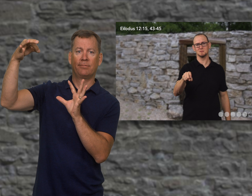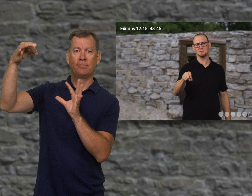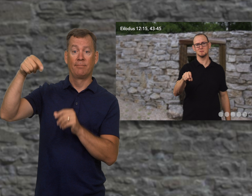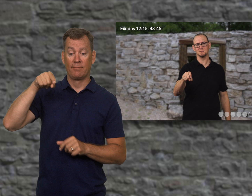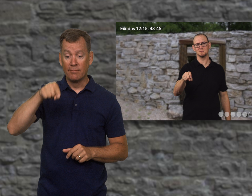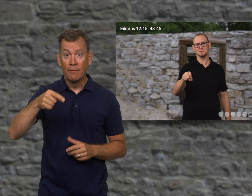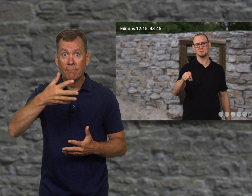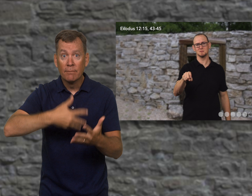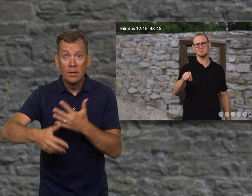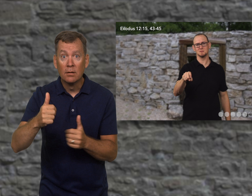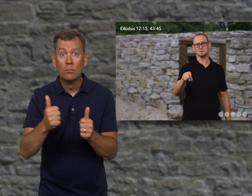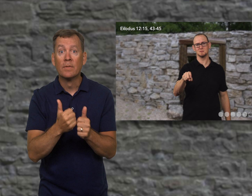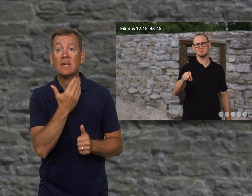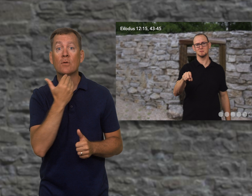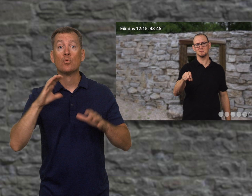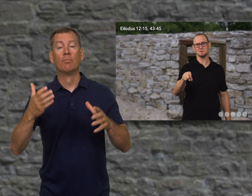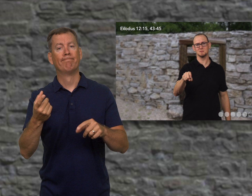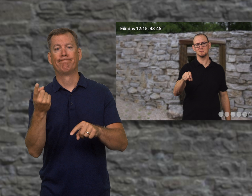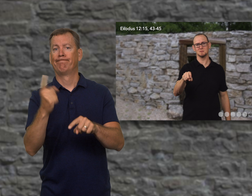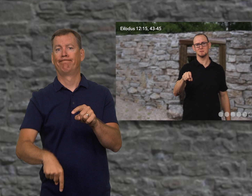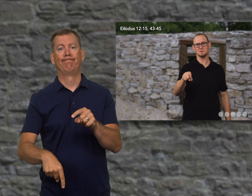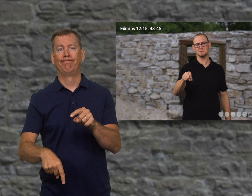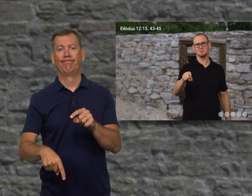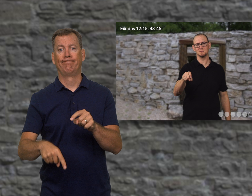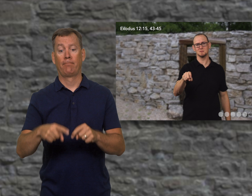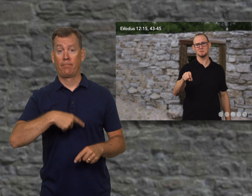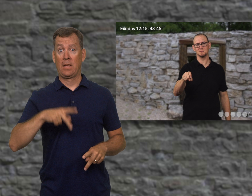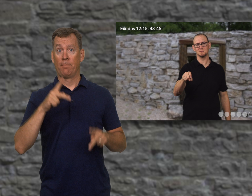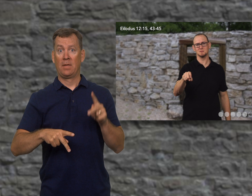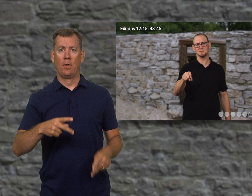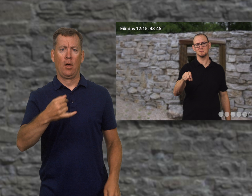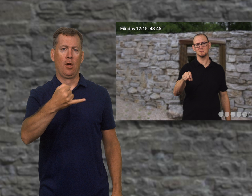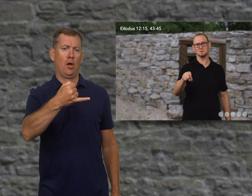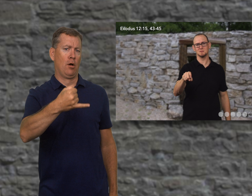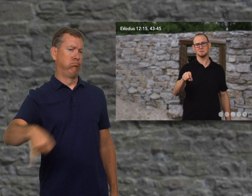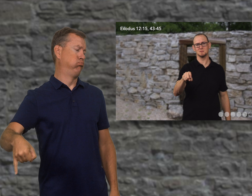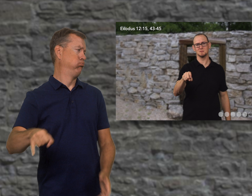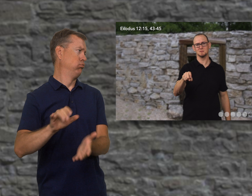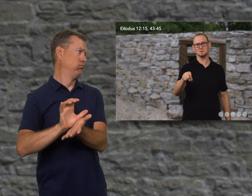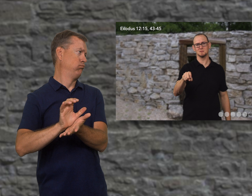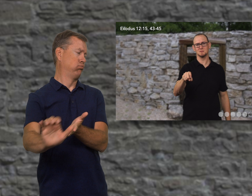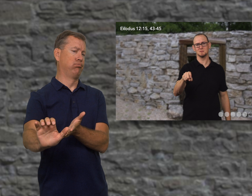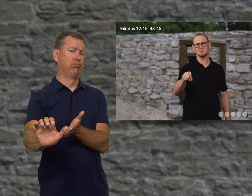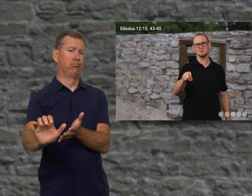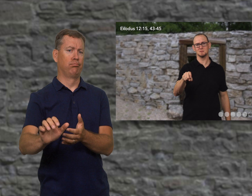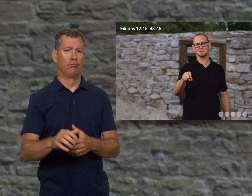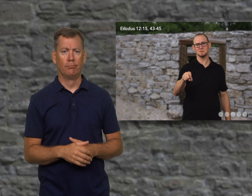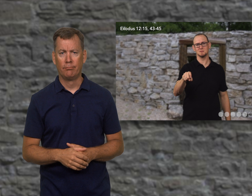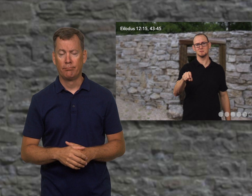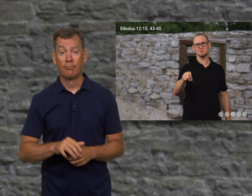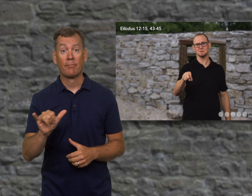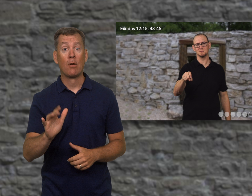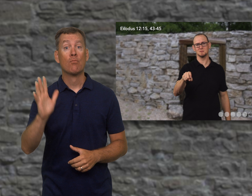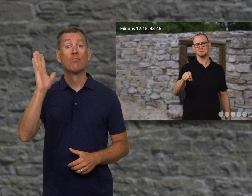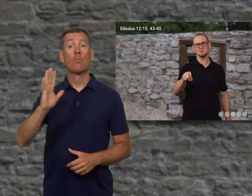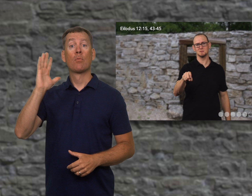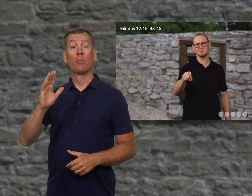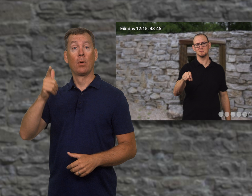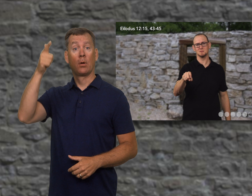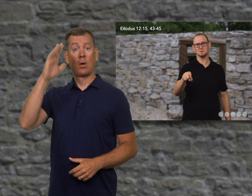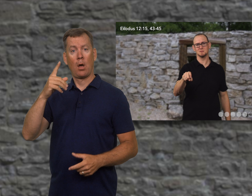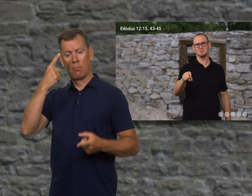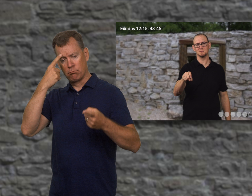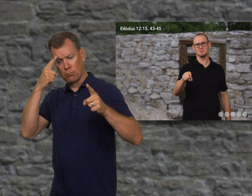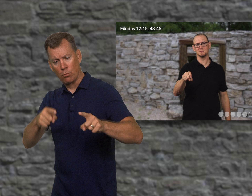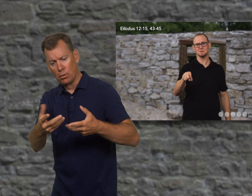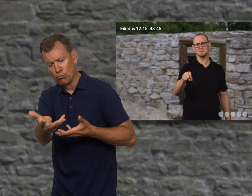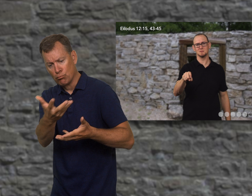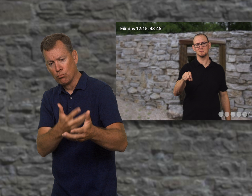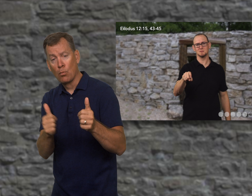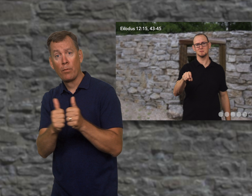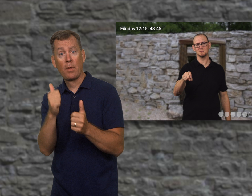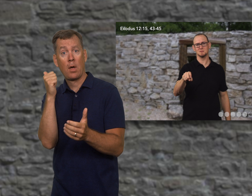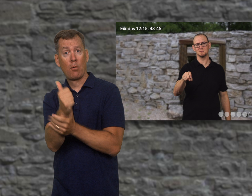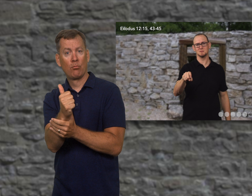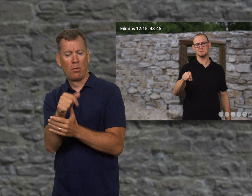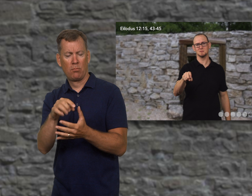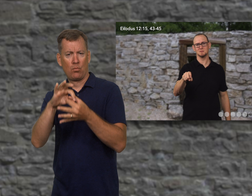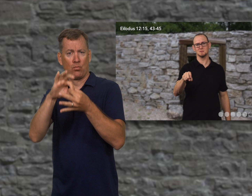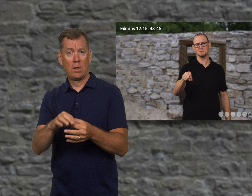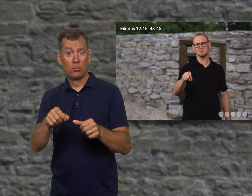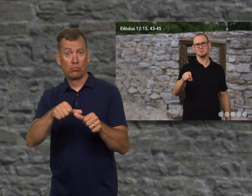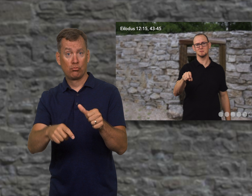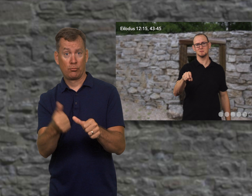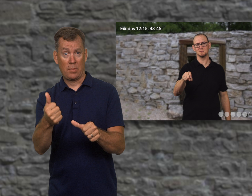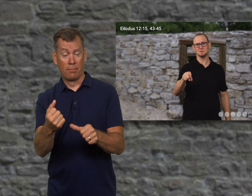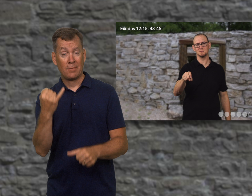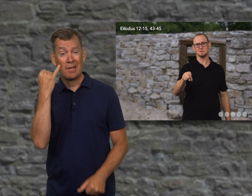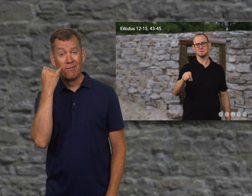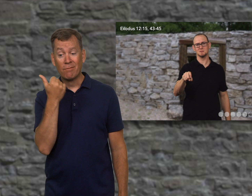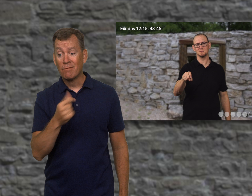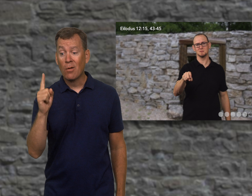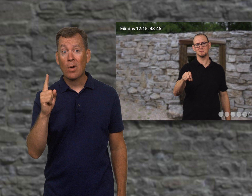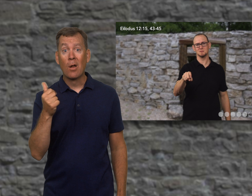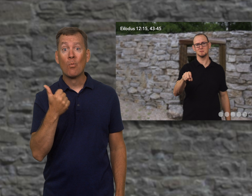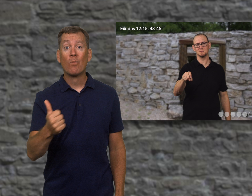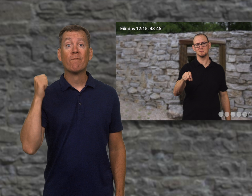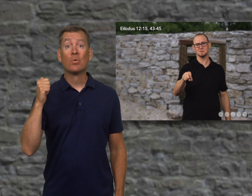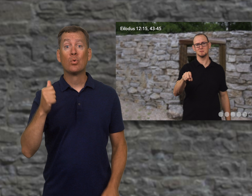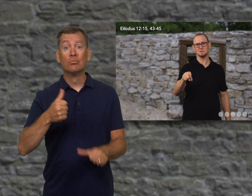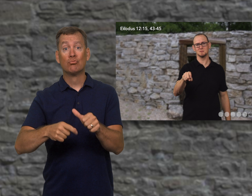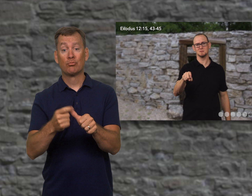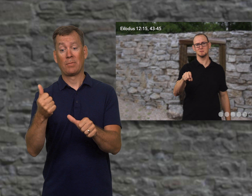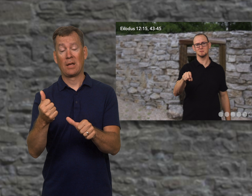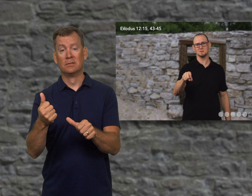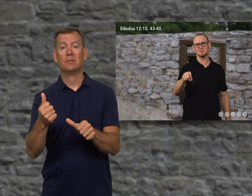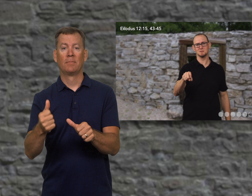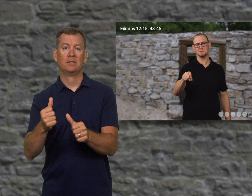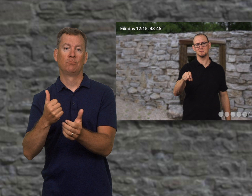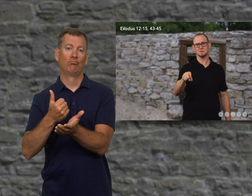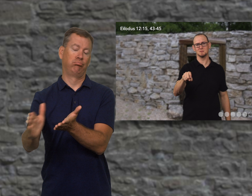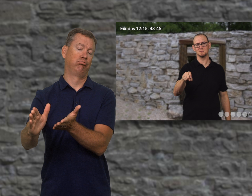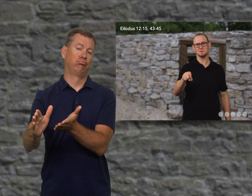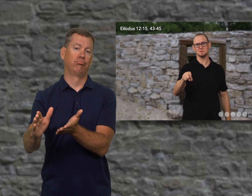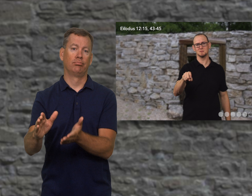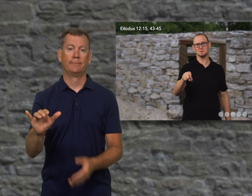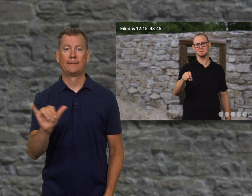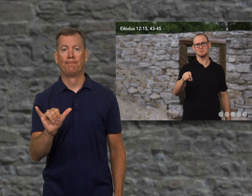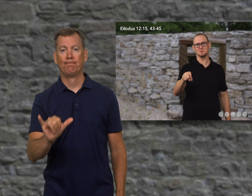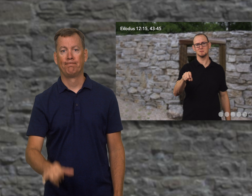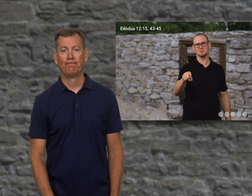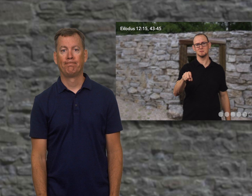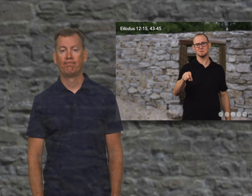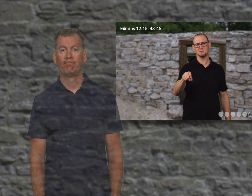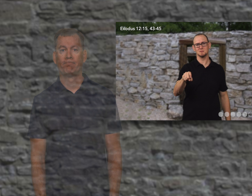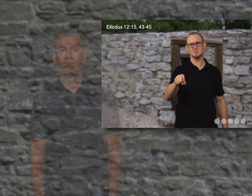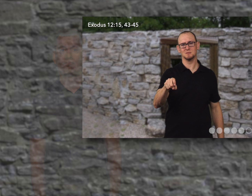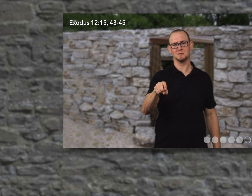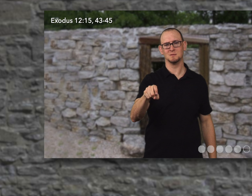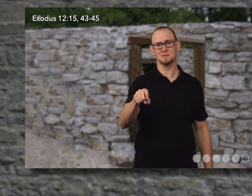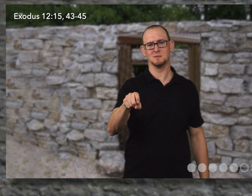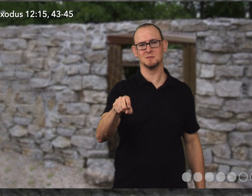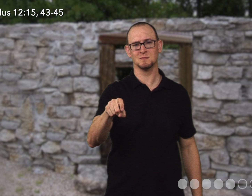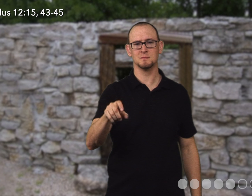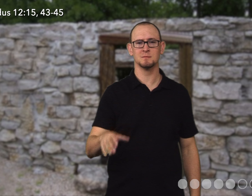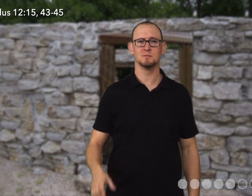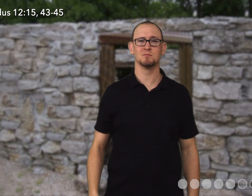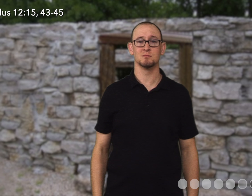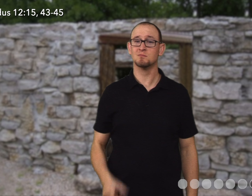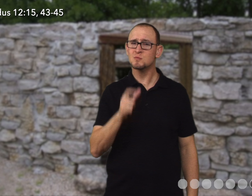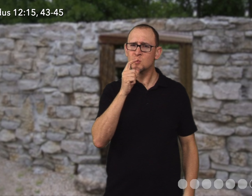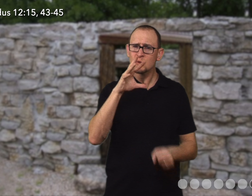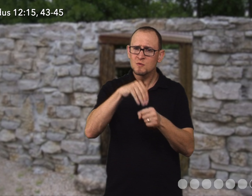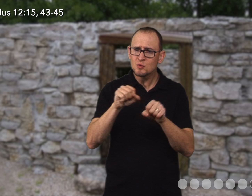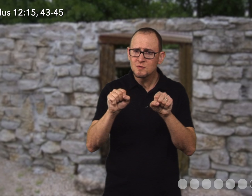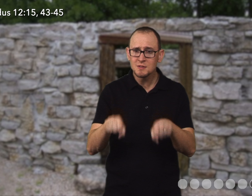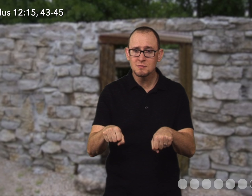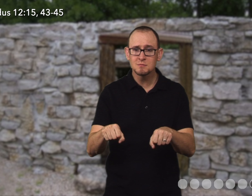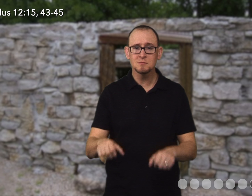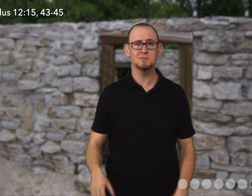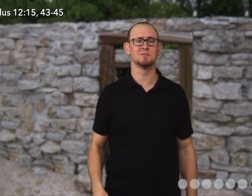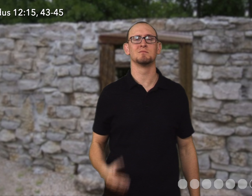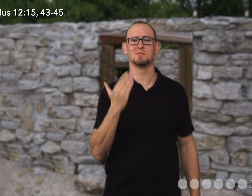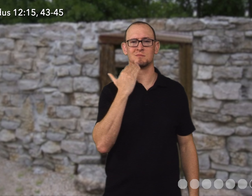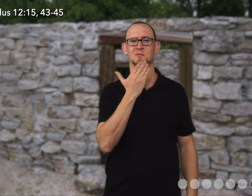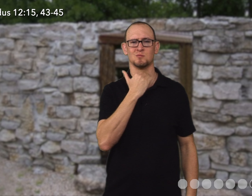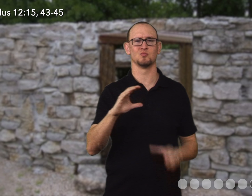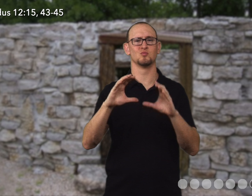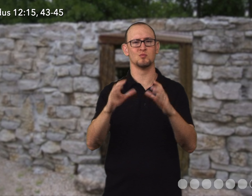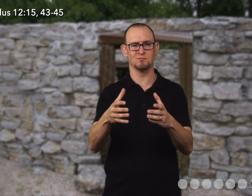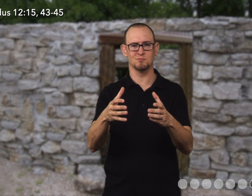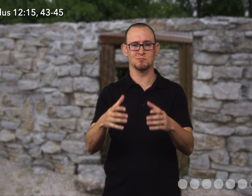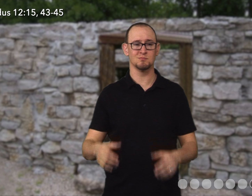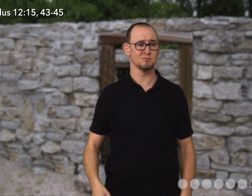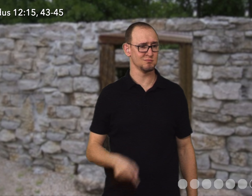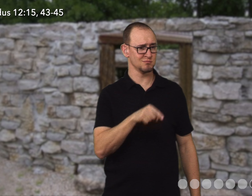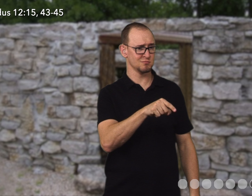And the LORD said to Moses and Aaron, “This is the statute of the Passover: No foreigner is to eat of it.